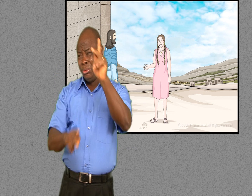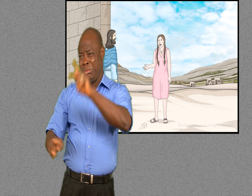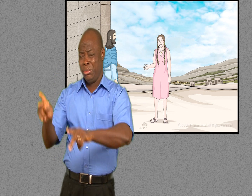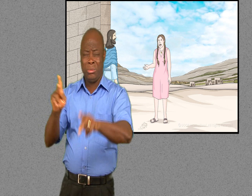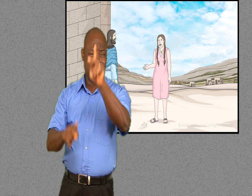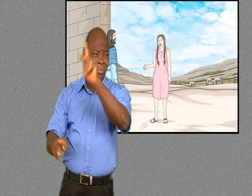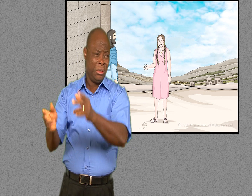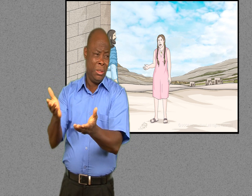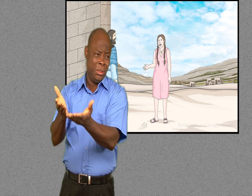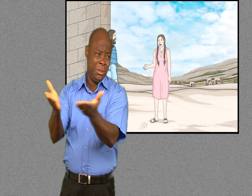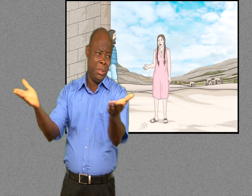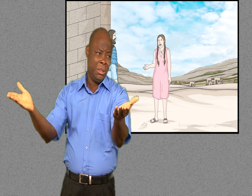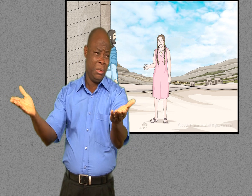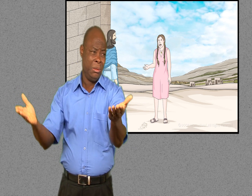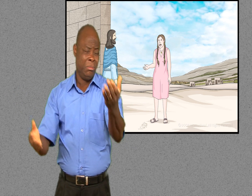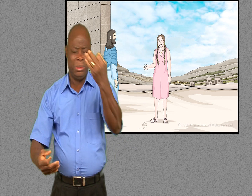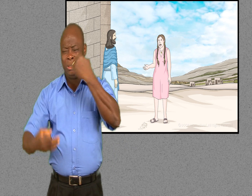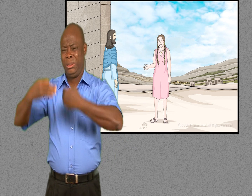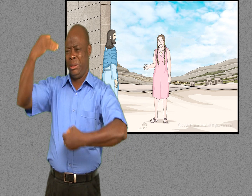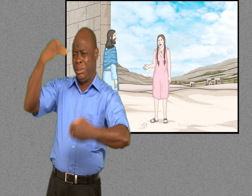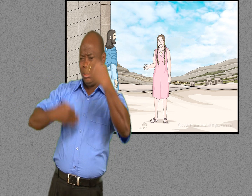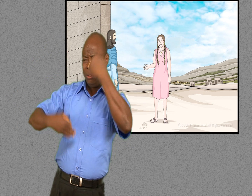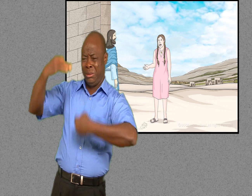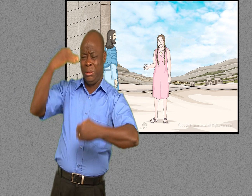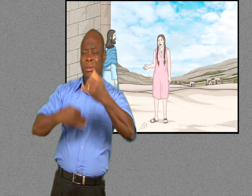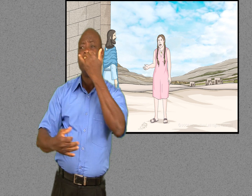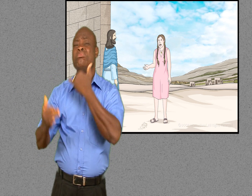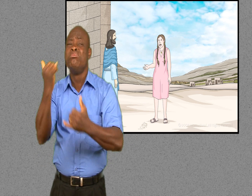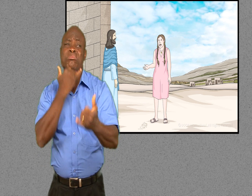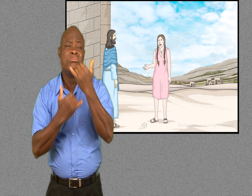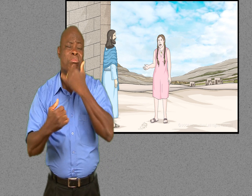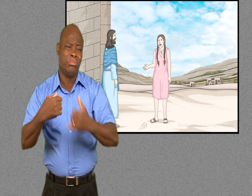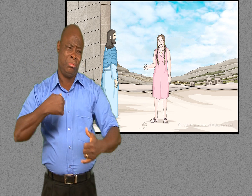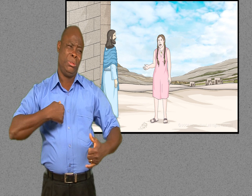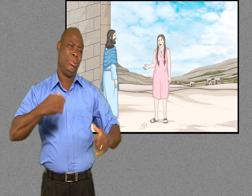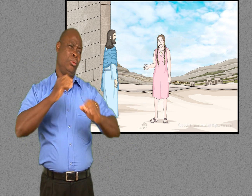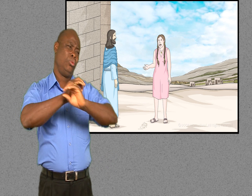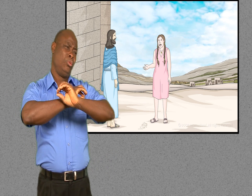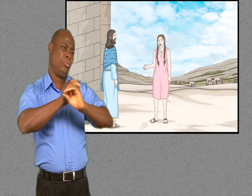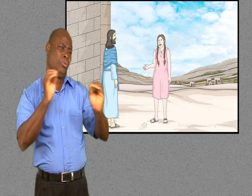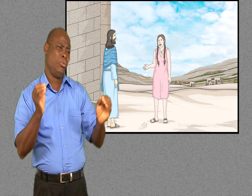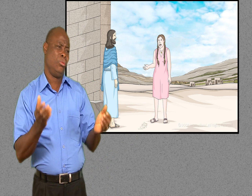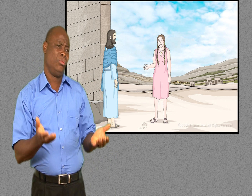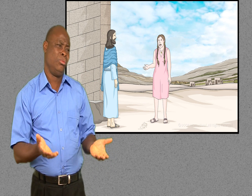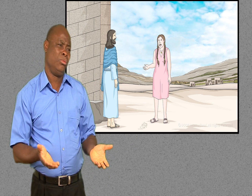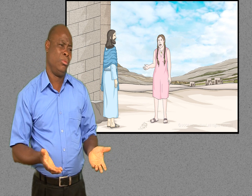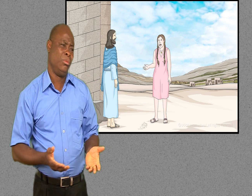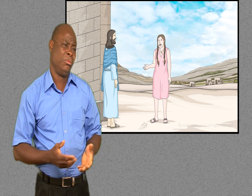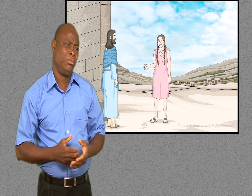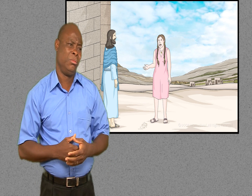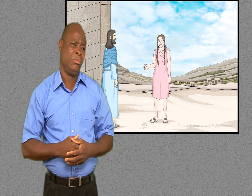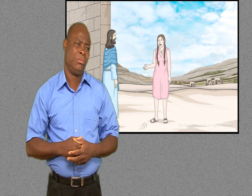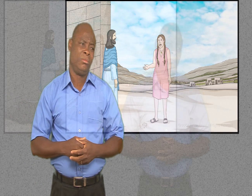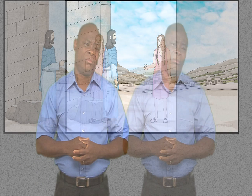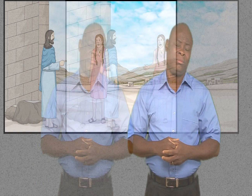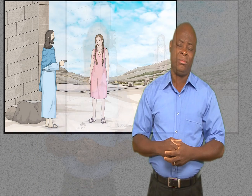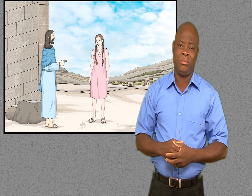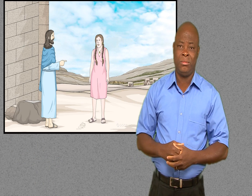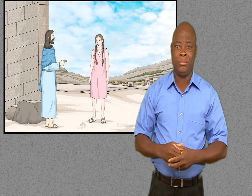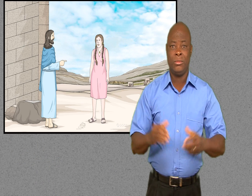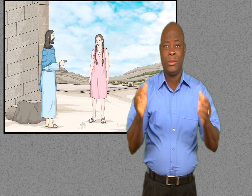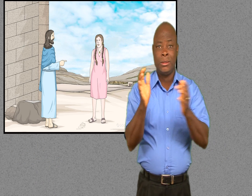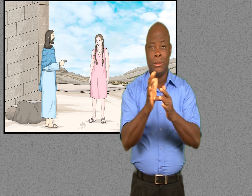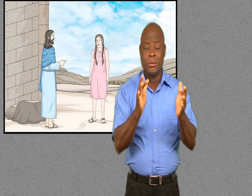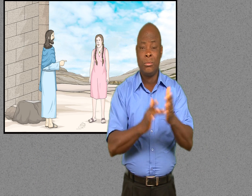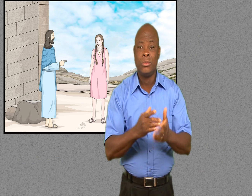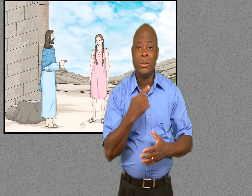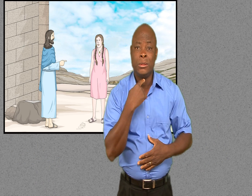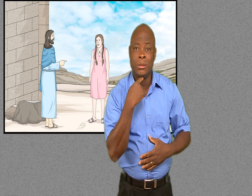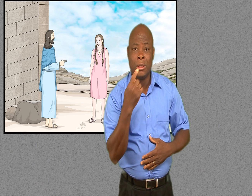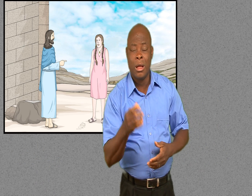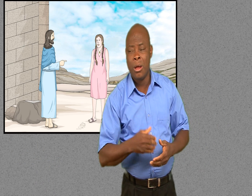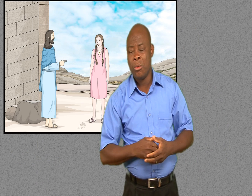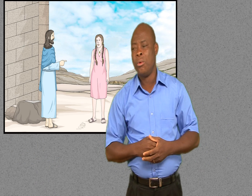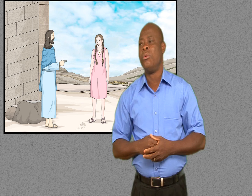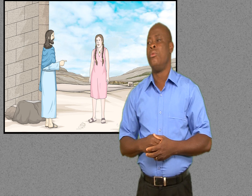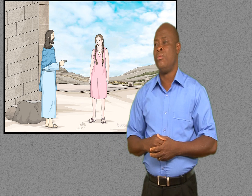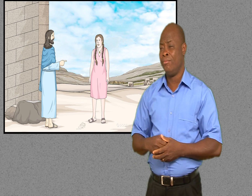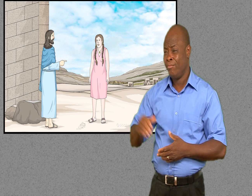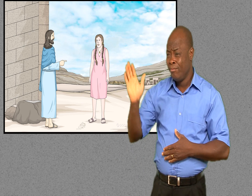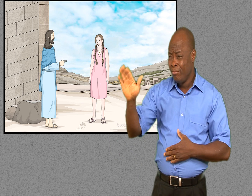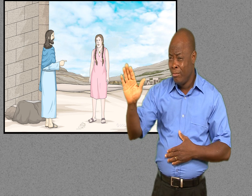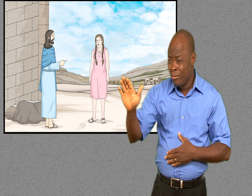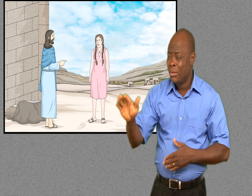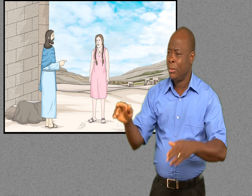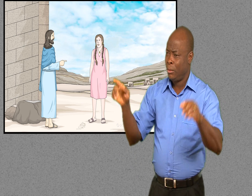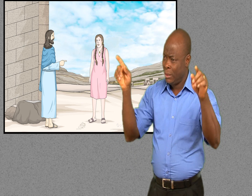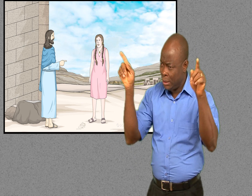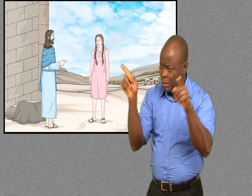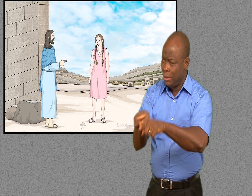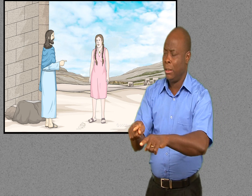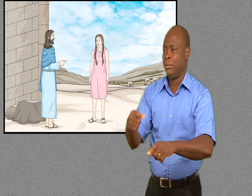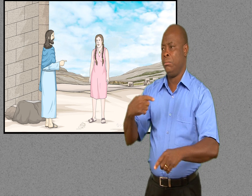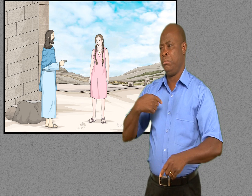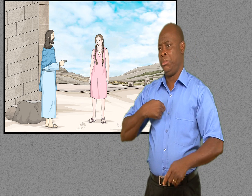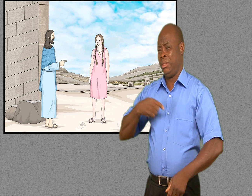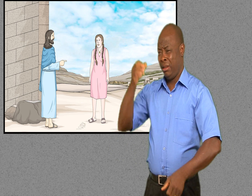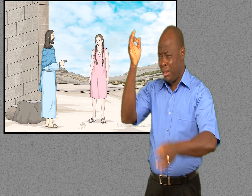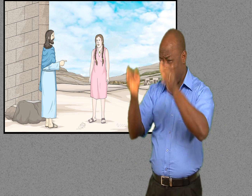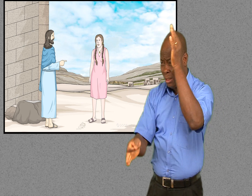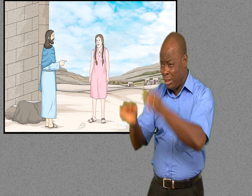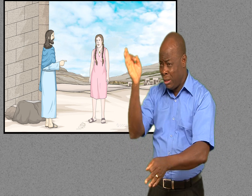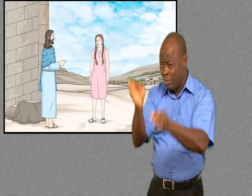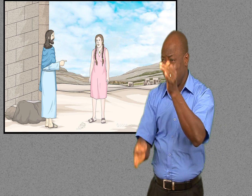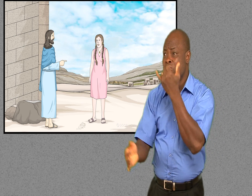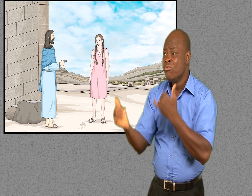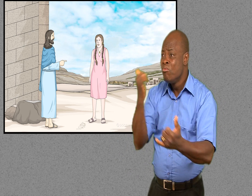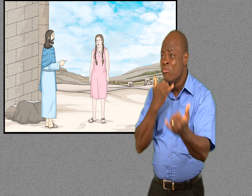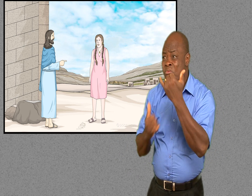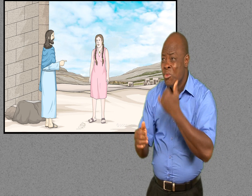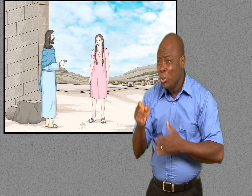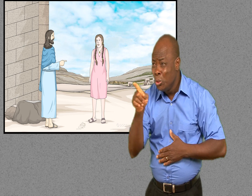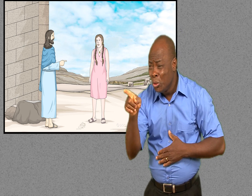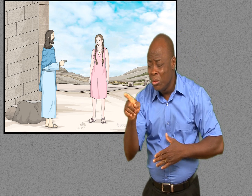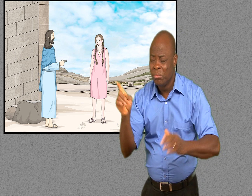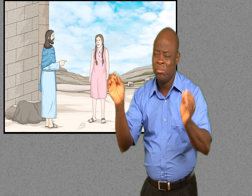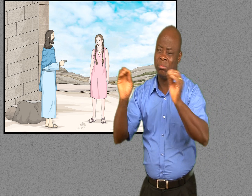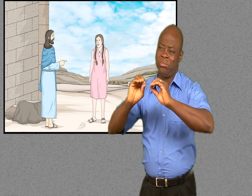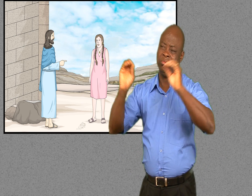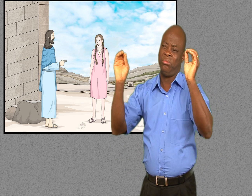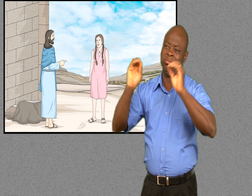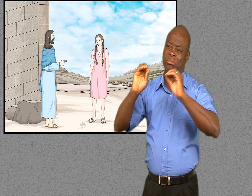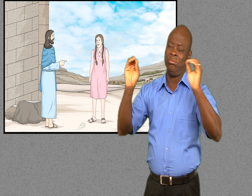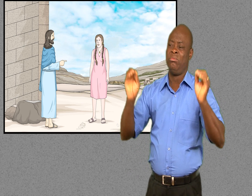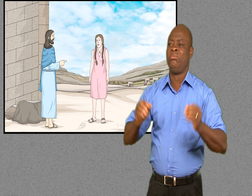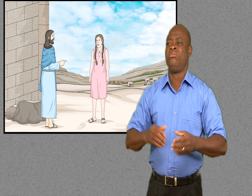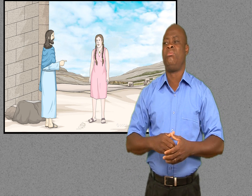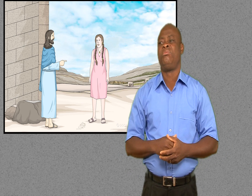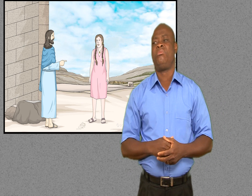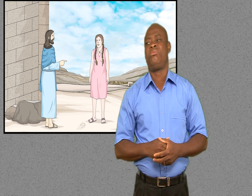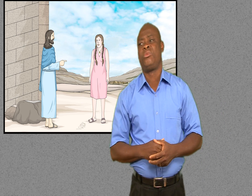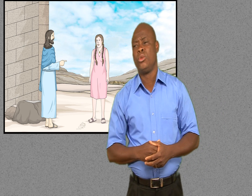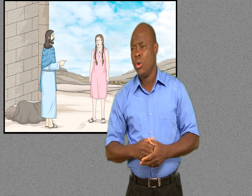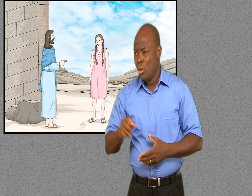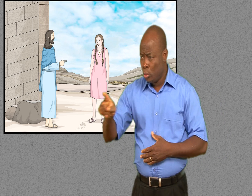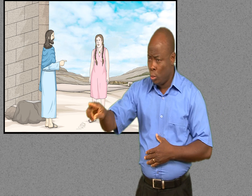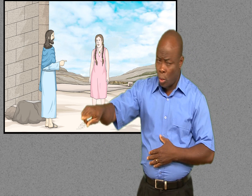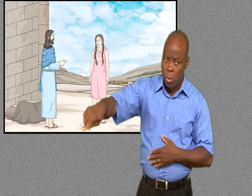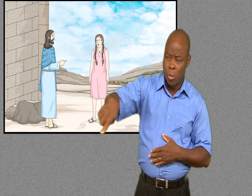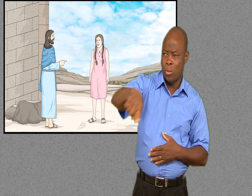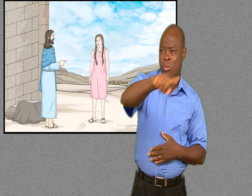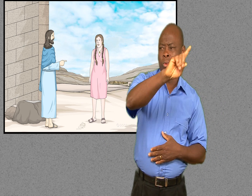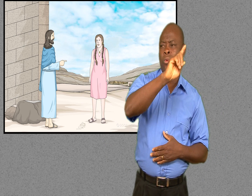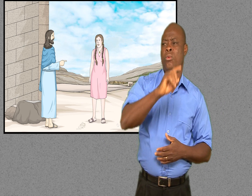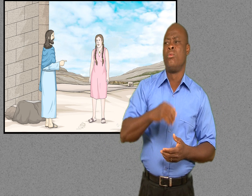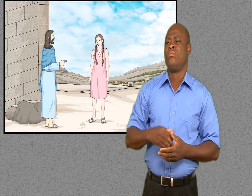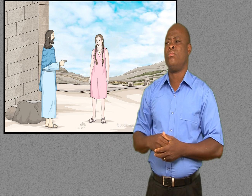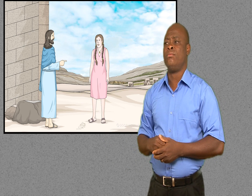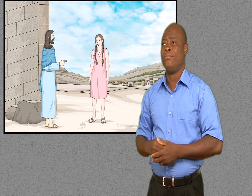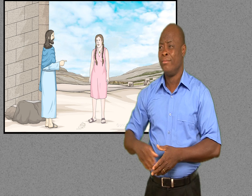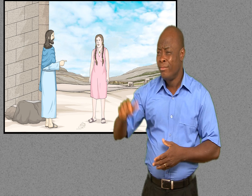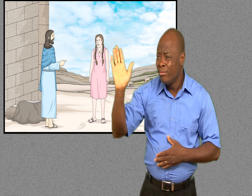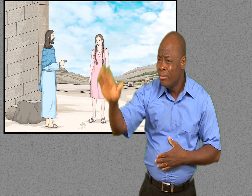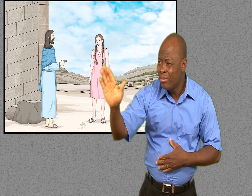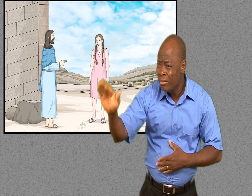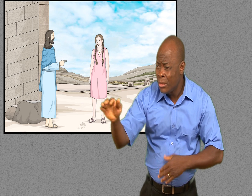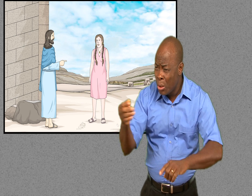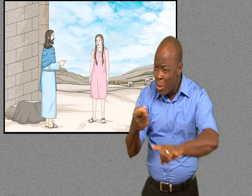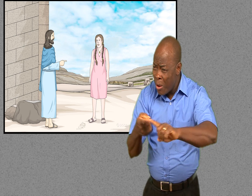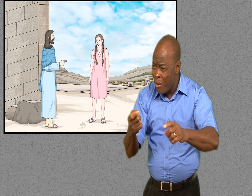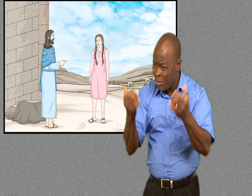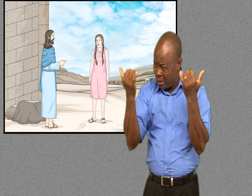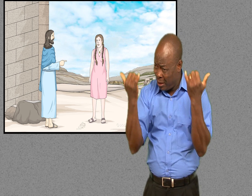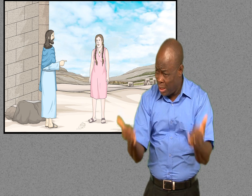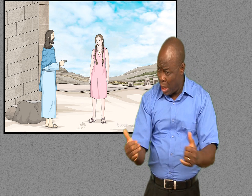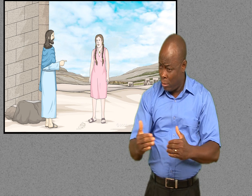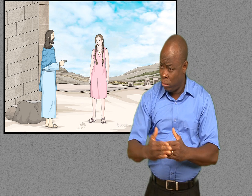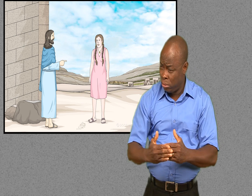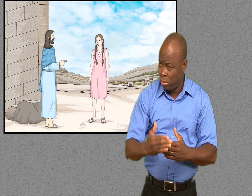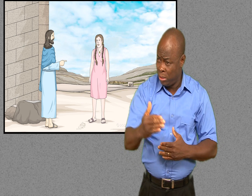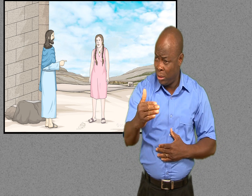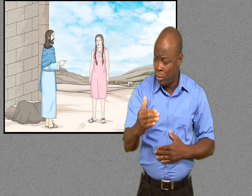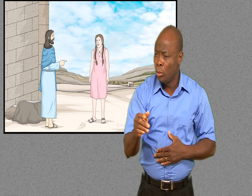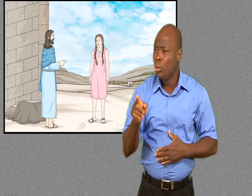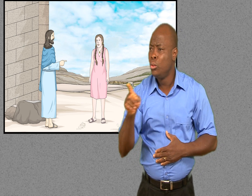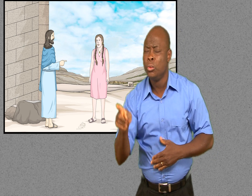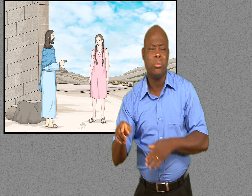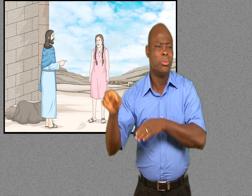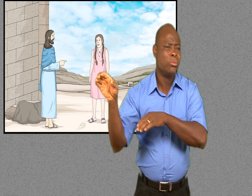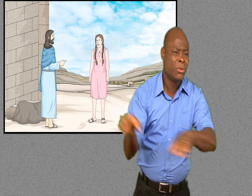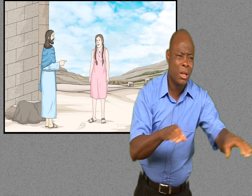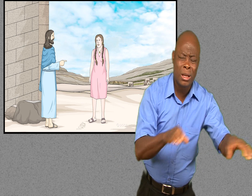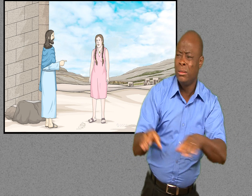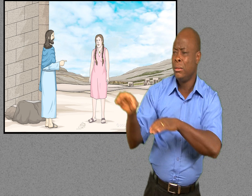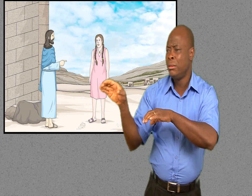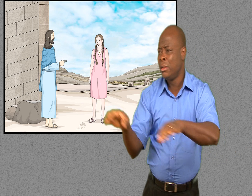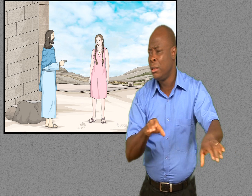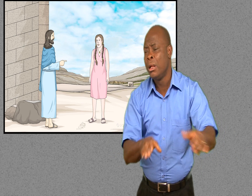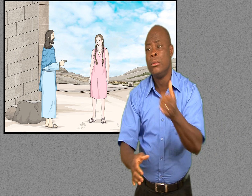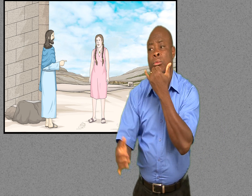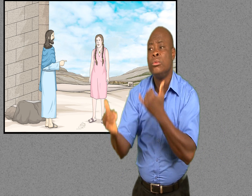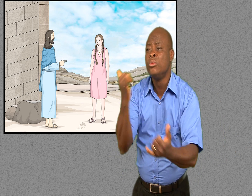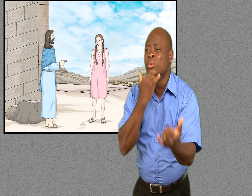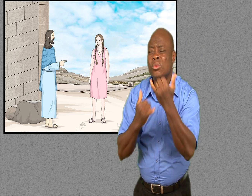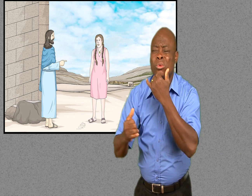“Then neither do I condemn you,” Jesus declared.